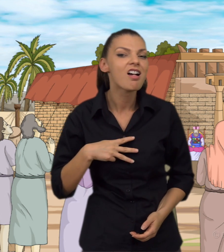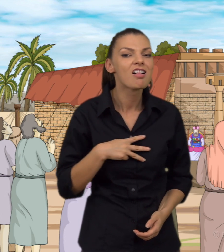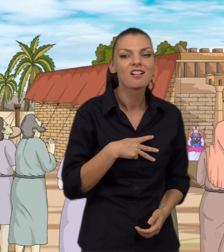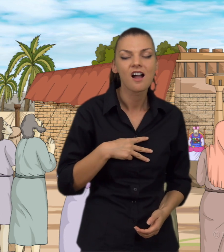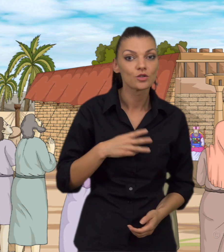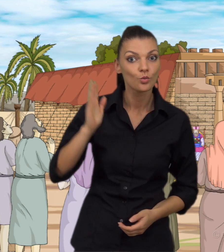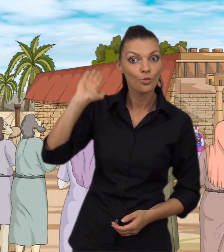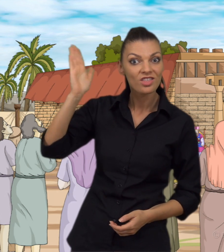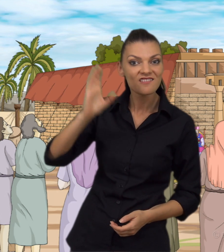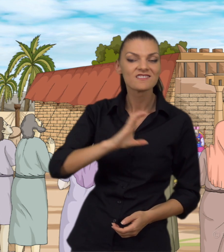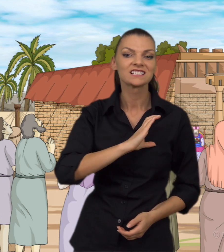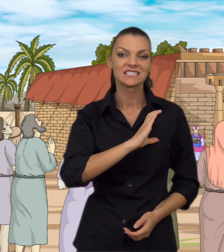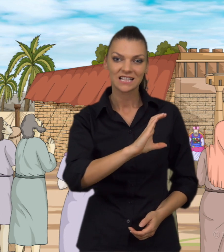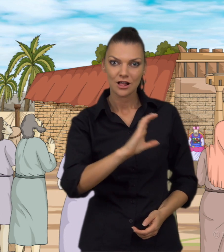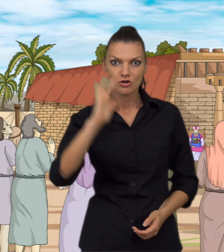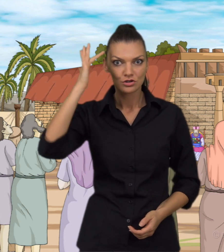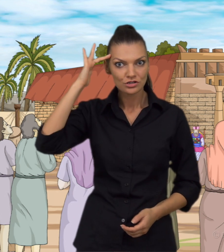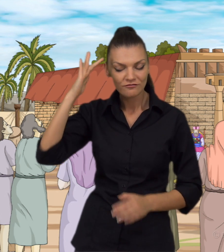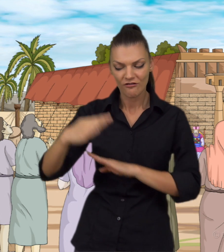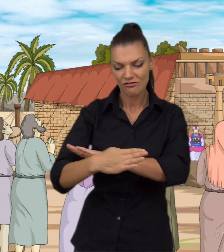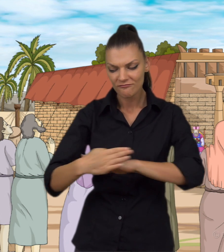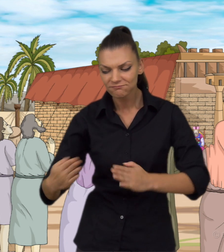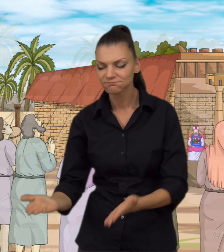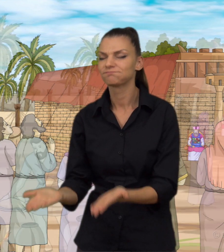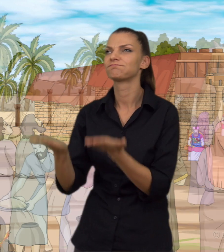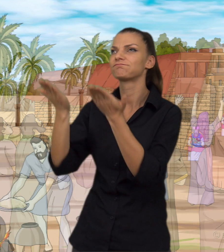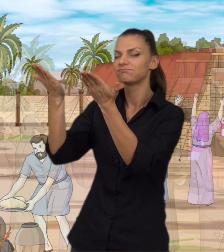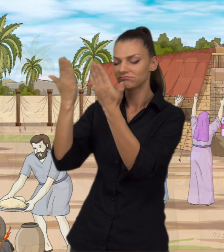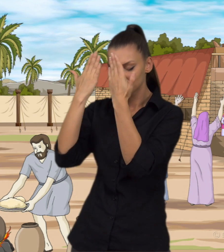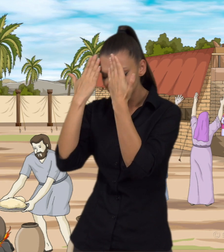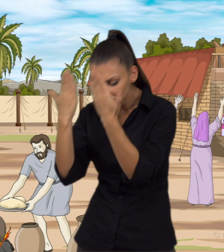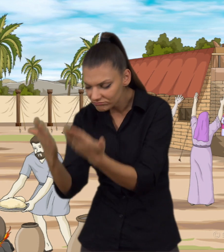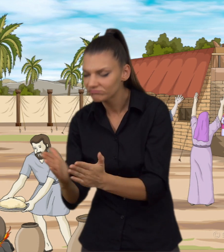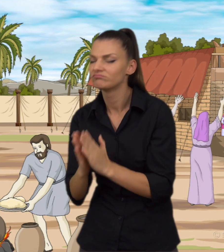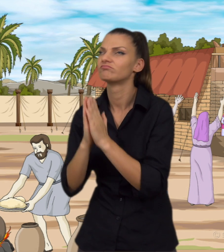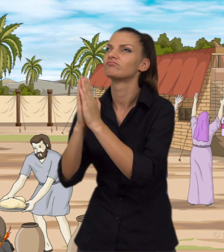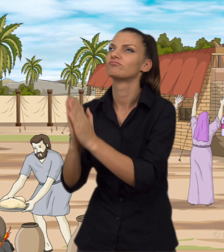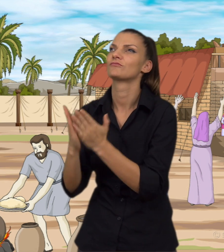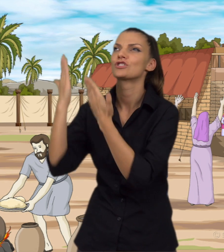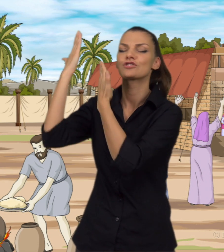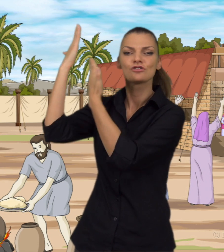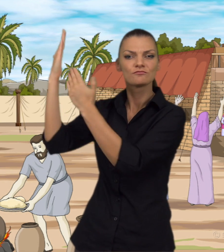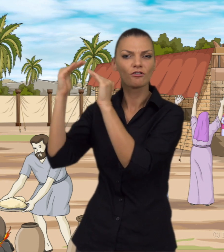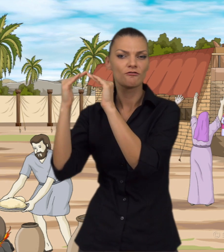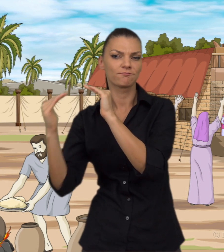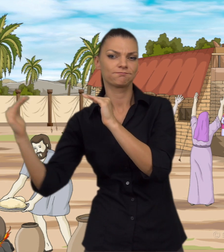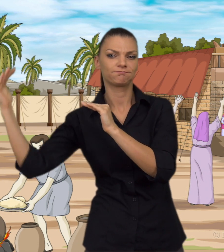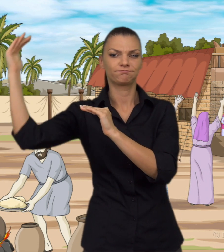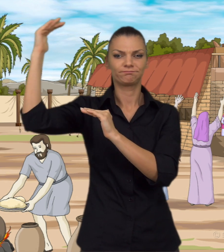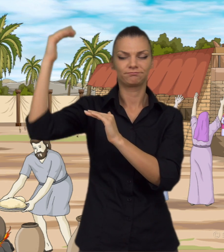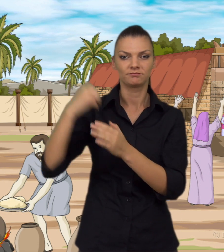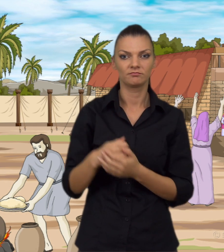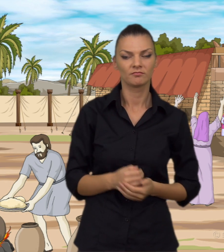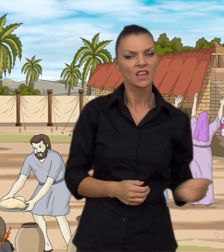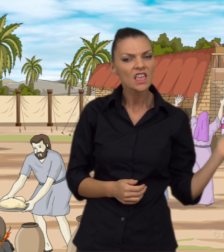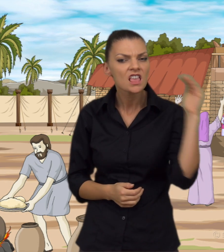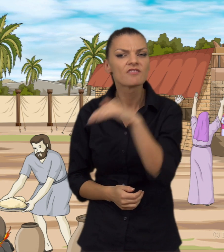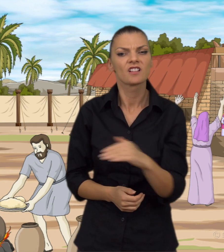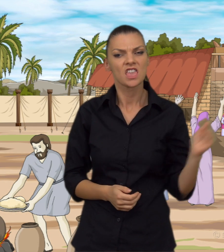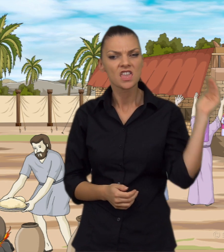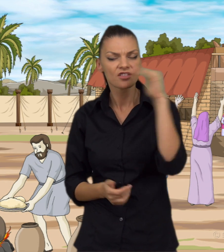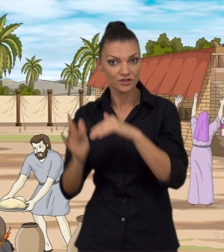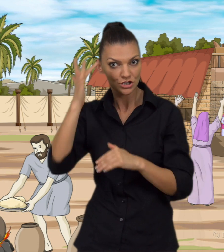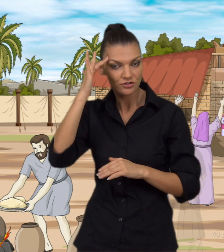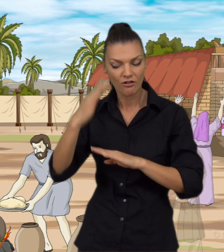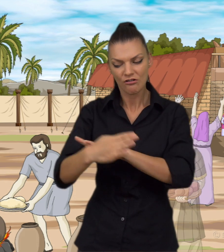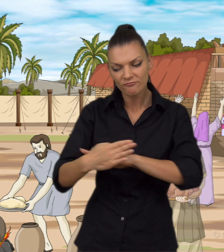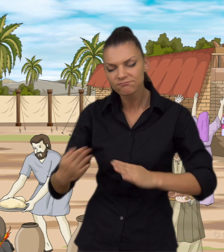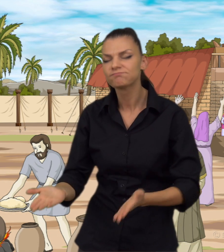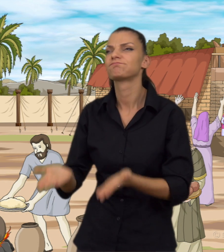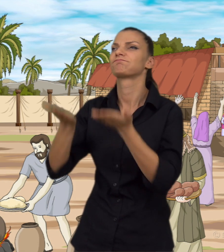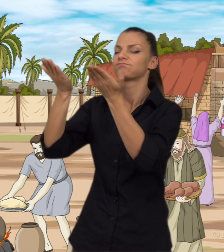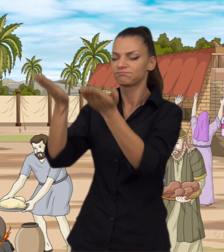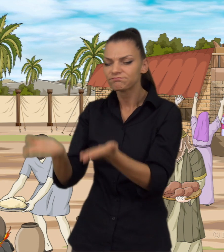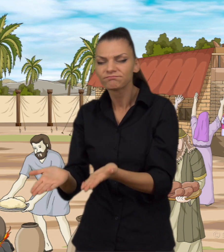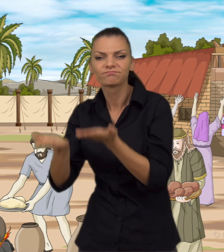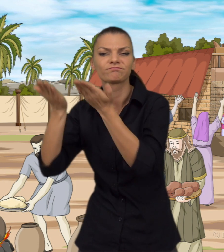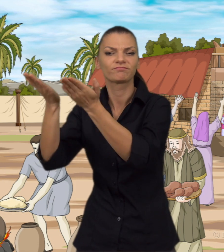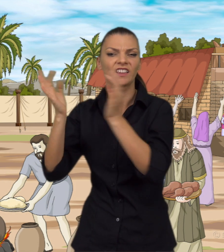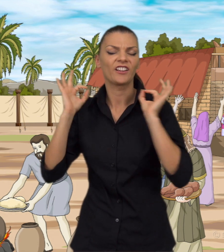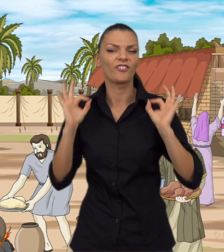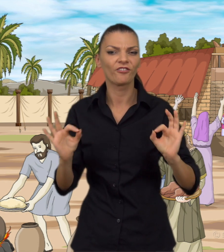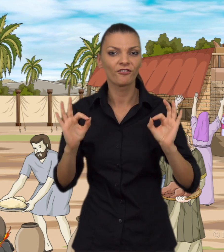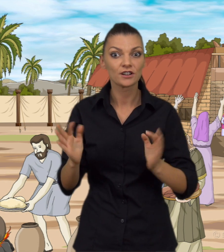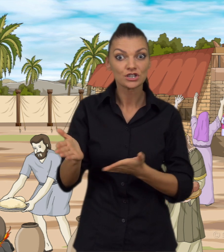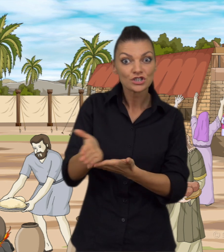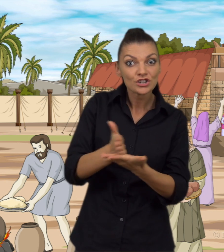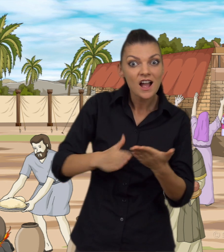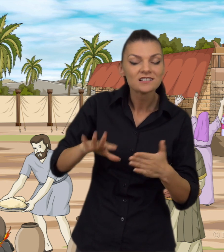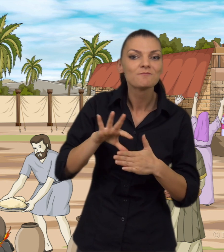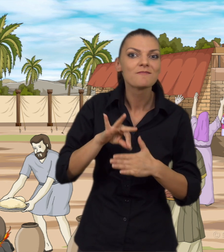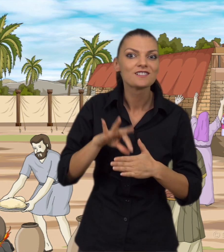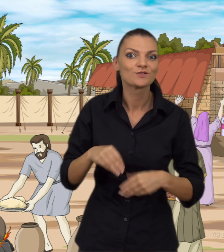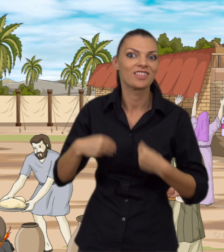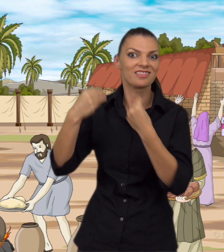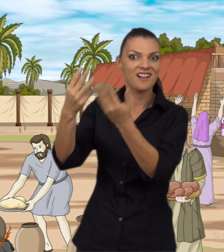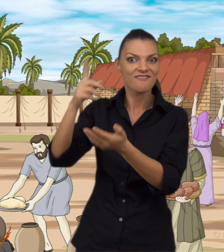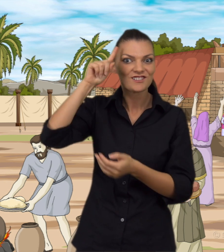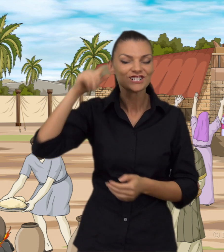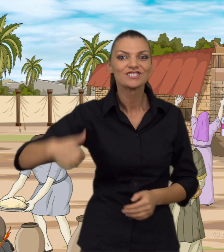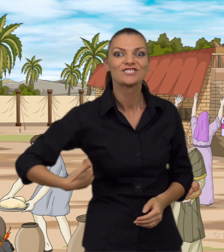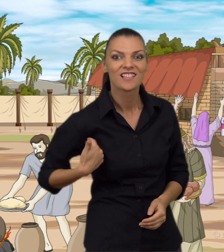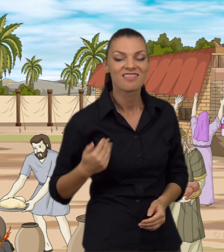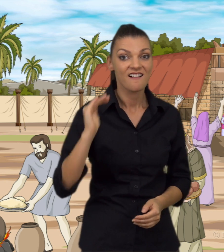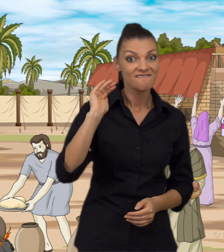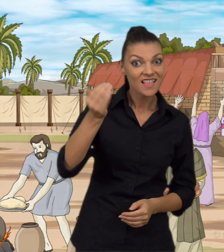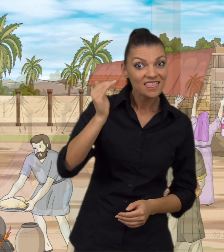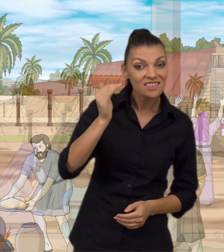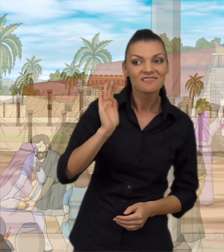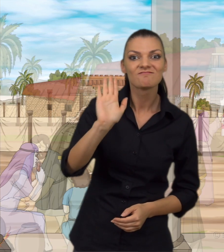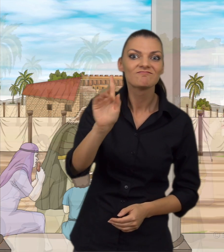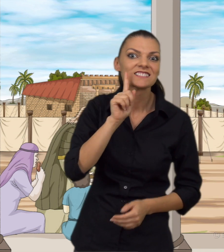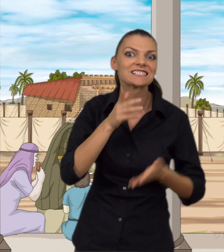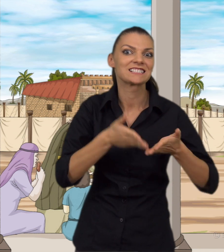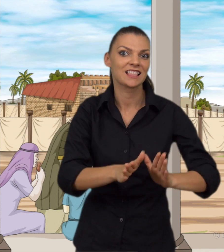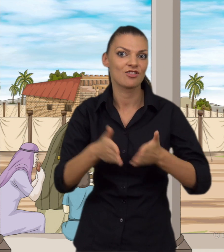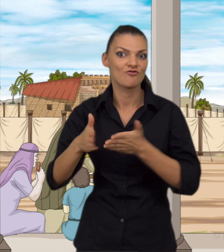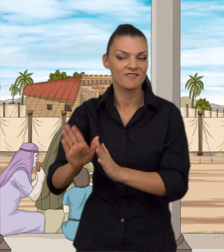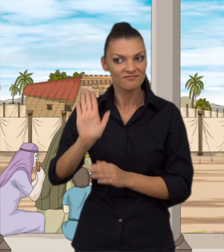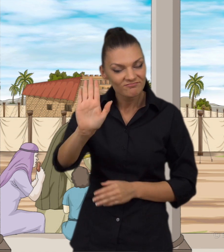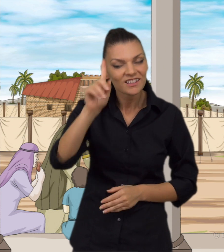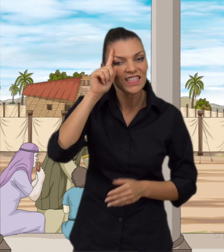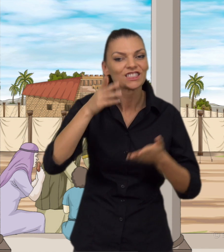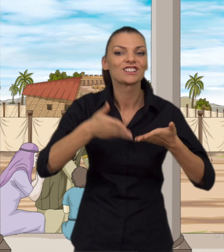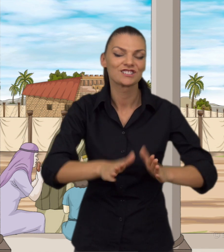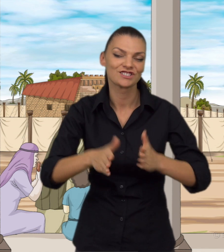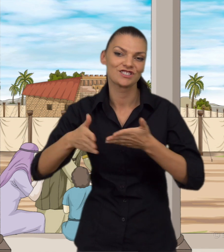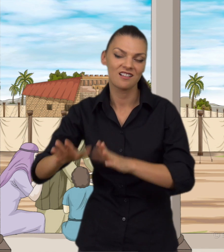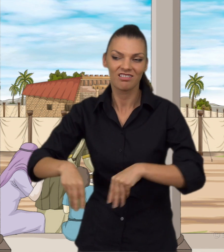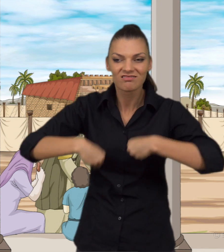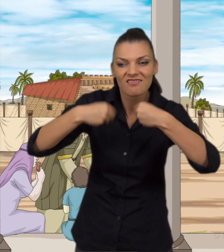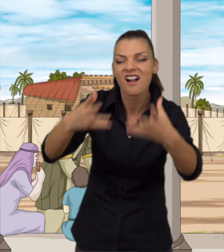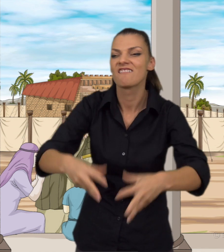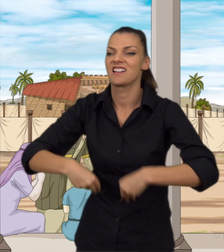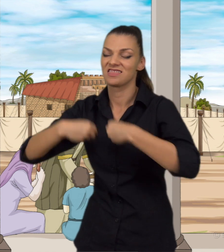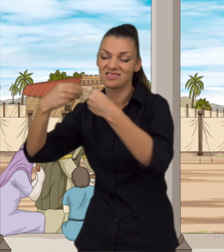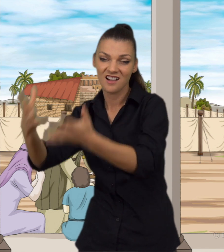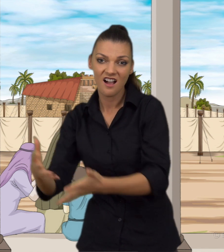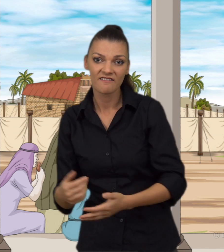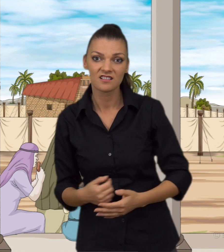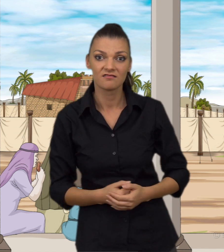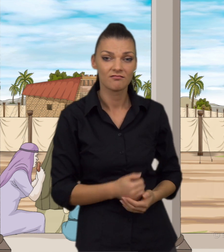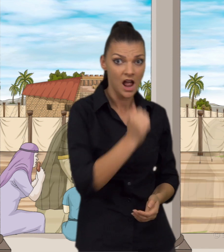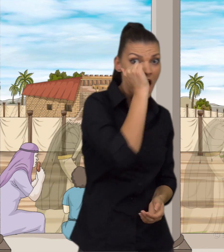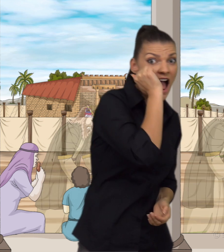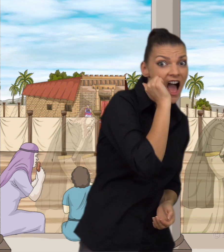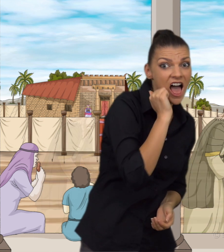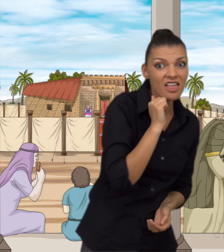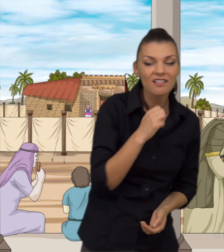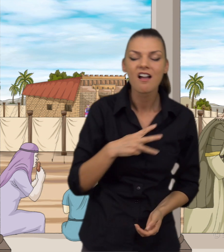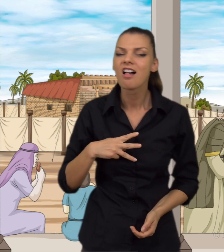And whenever the day came for Elkanah to present his sacrifice, he would give portions to his wife Peninnah and to all her sons and daughters.